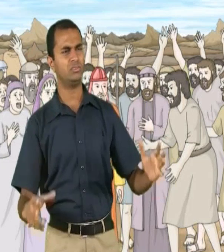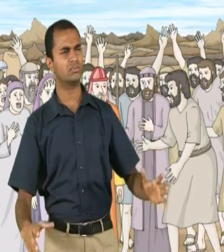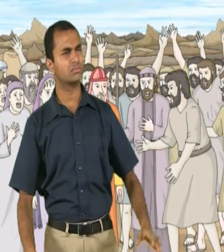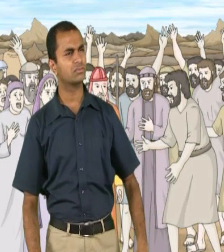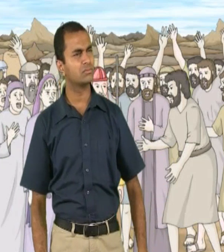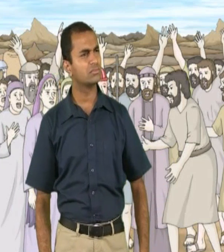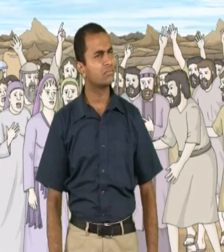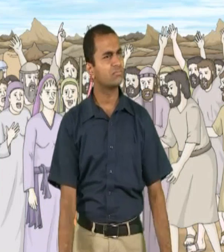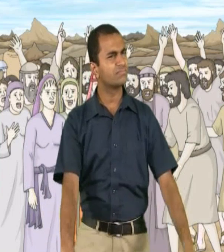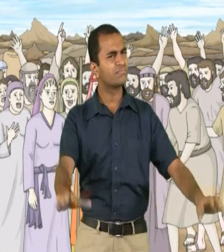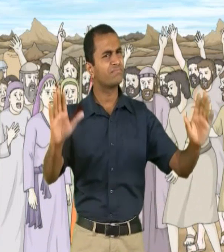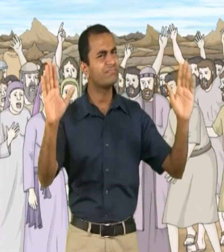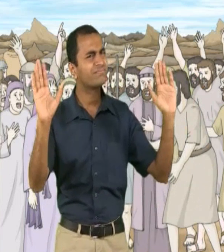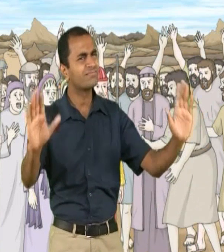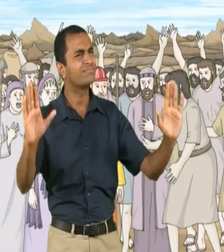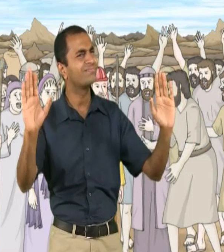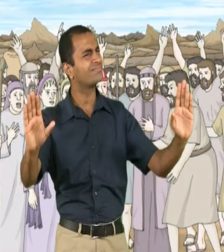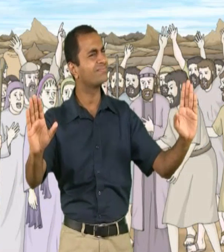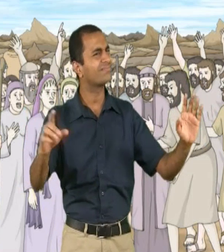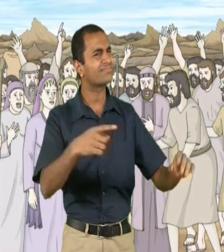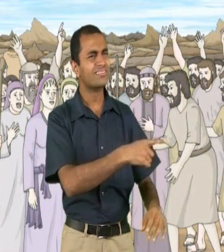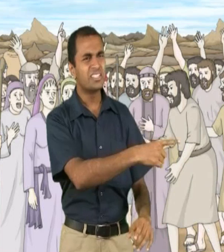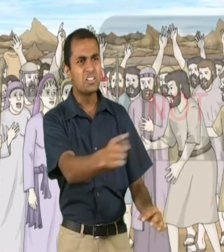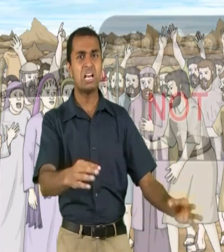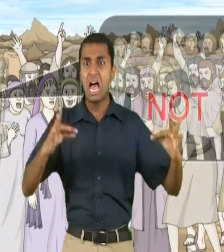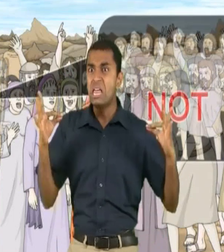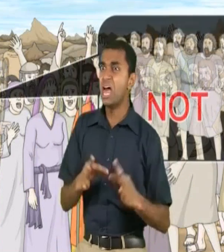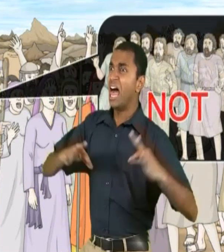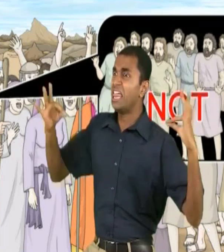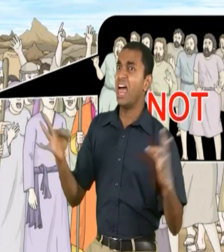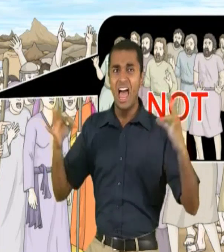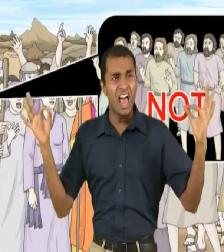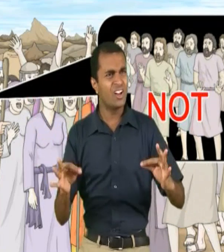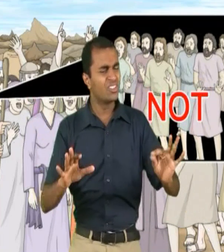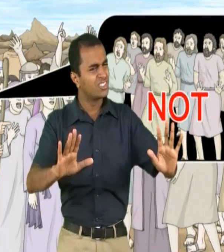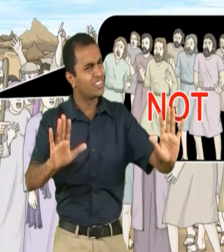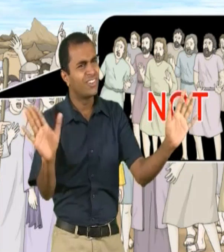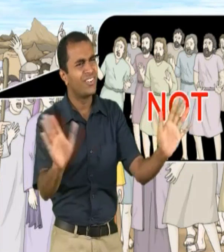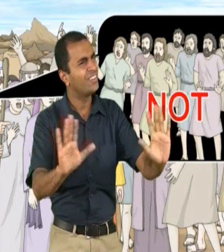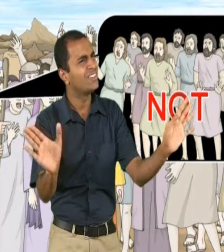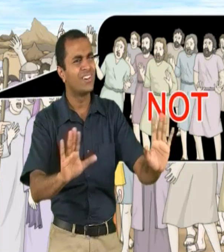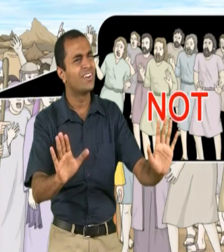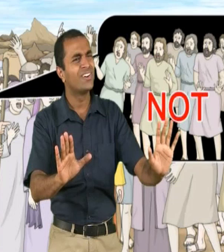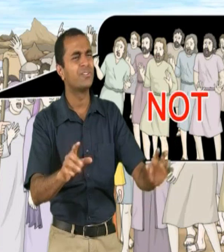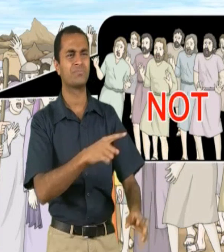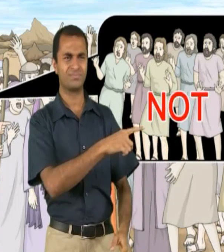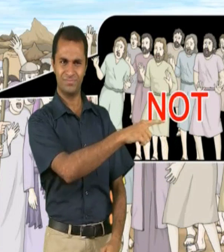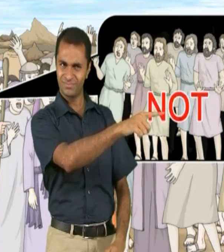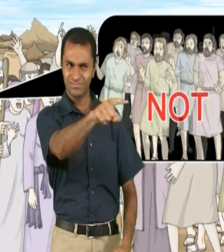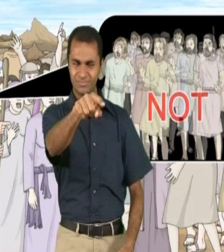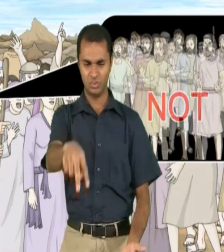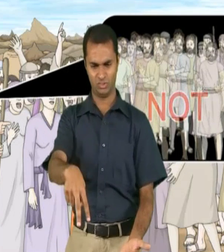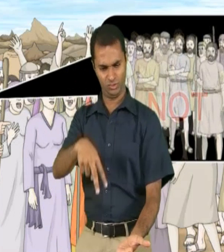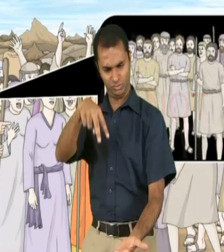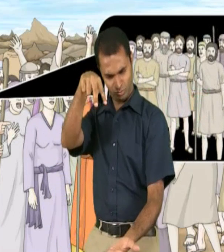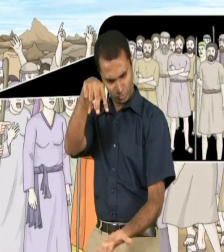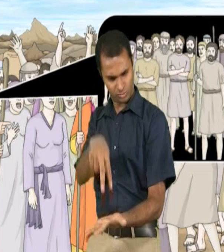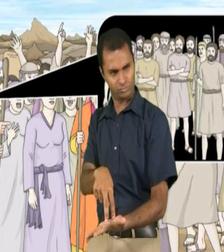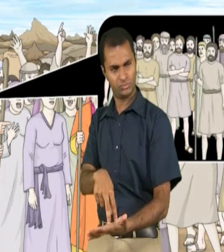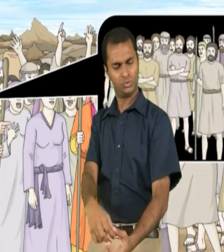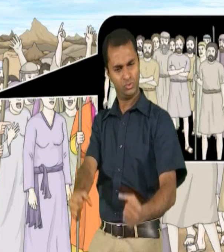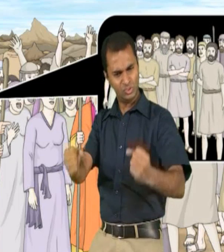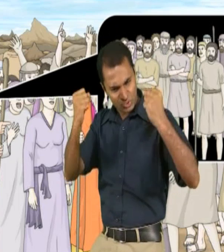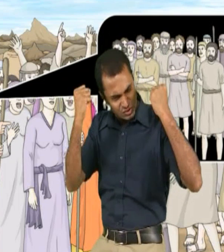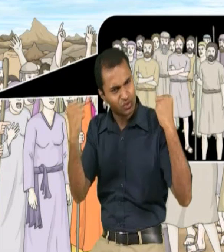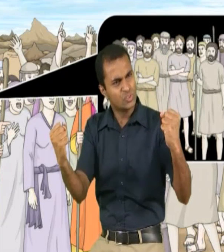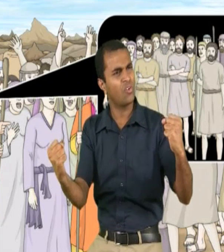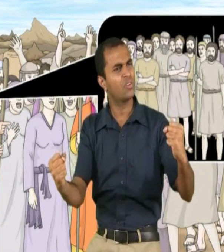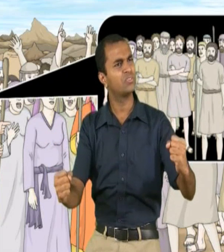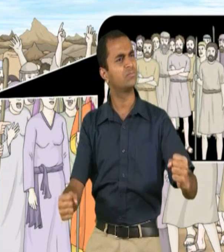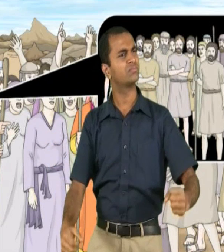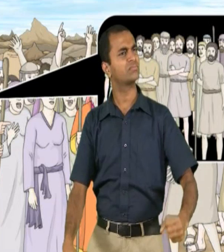But Moses told the people, “Do not be afraid.